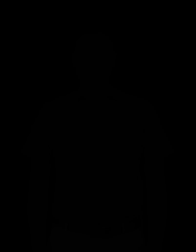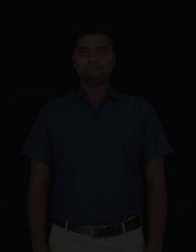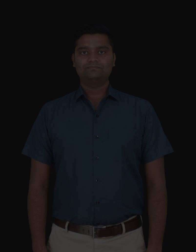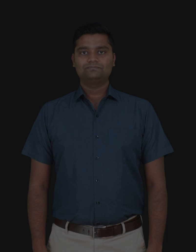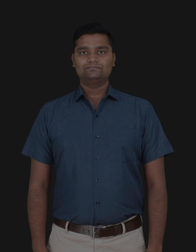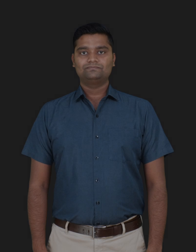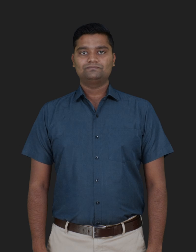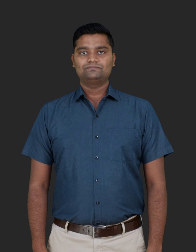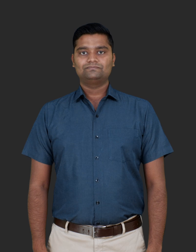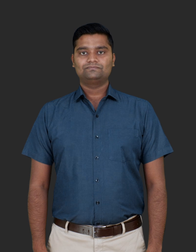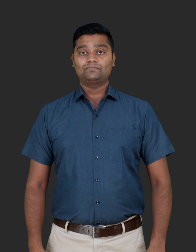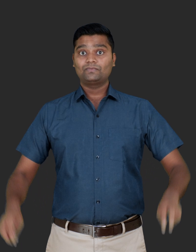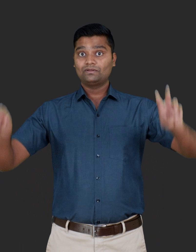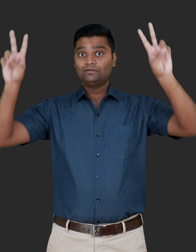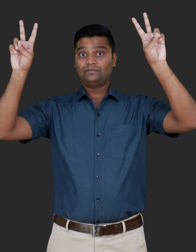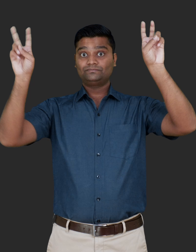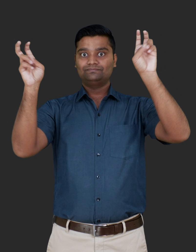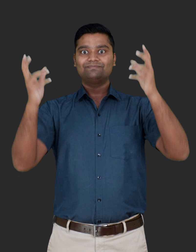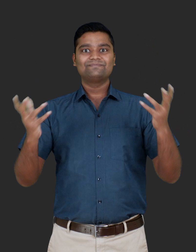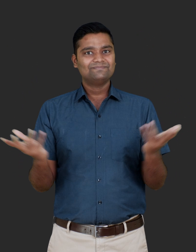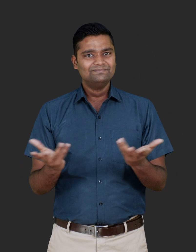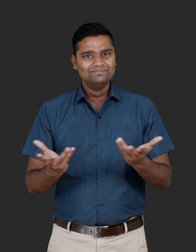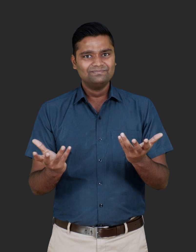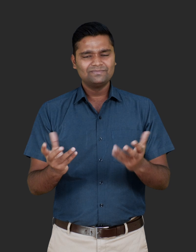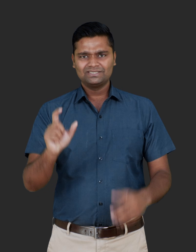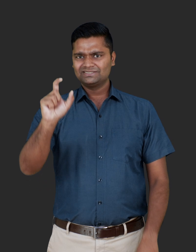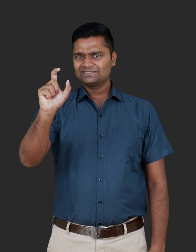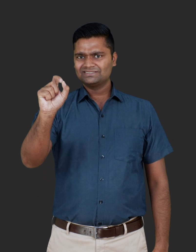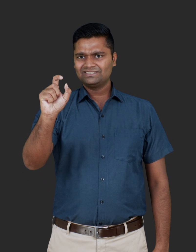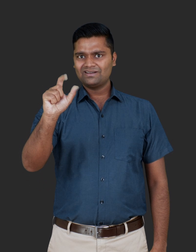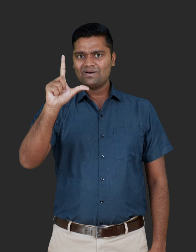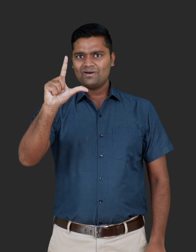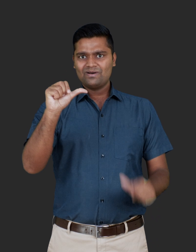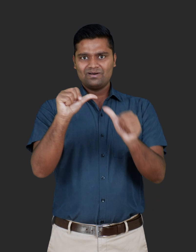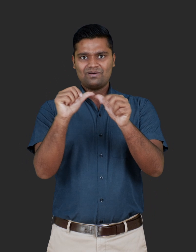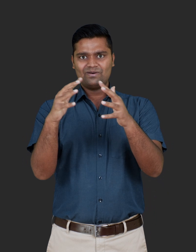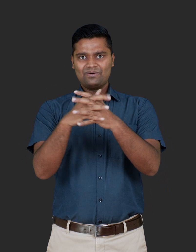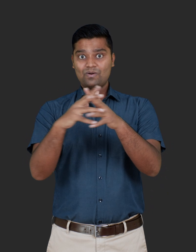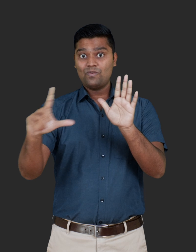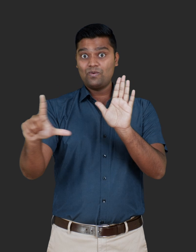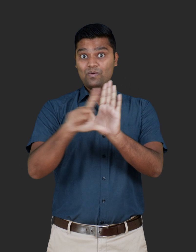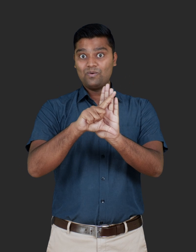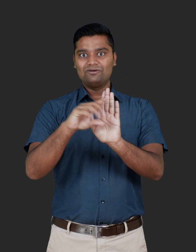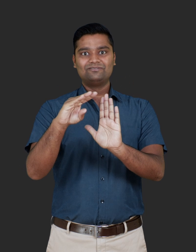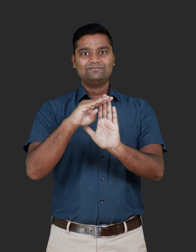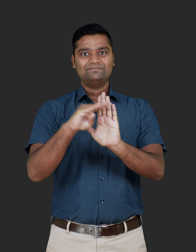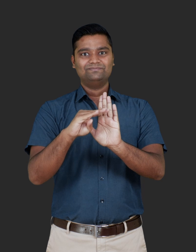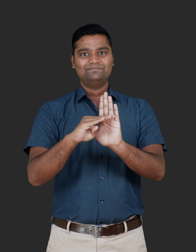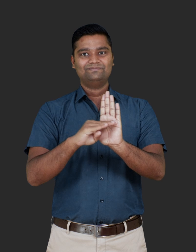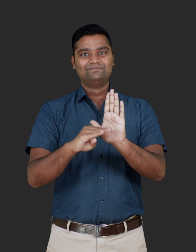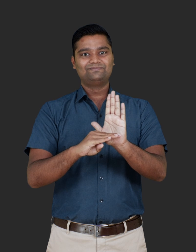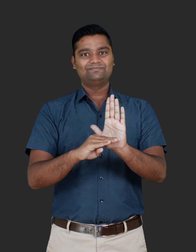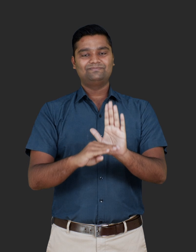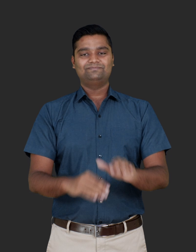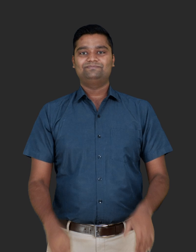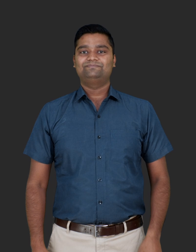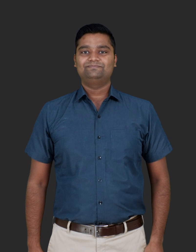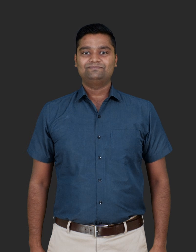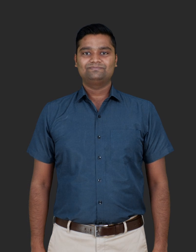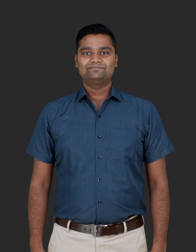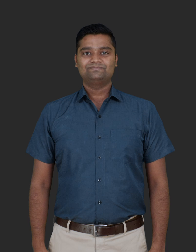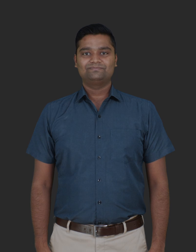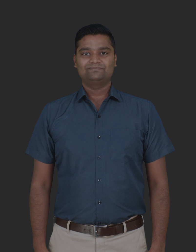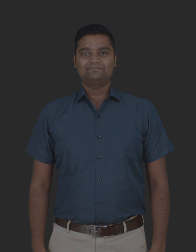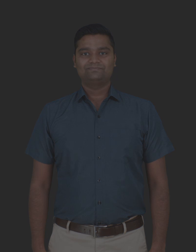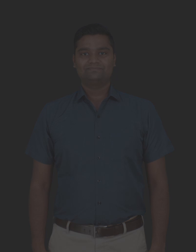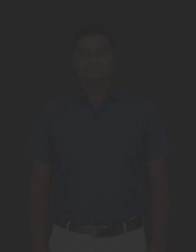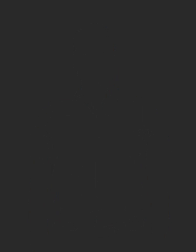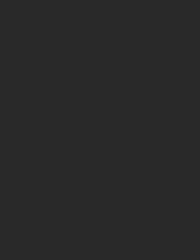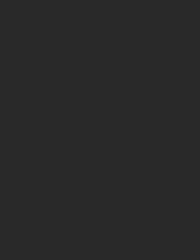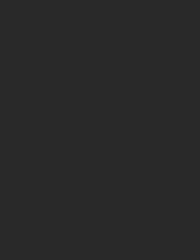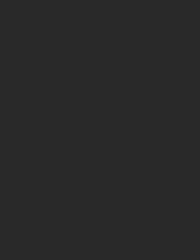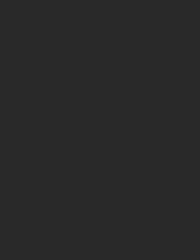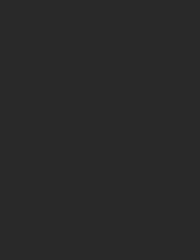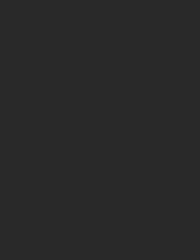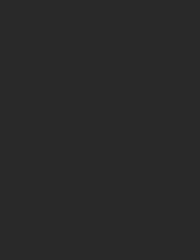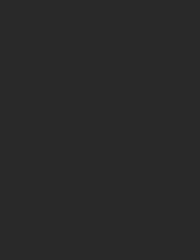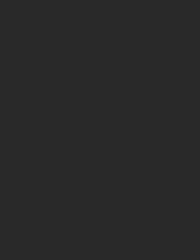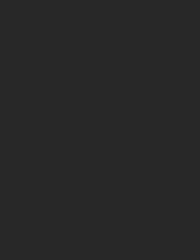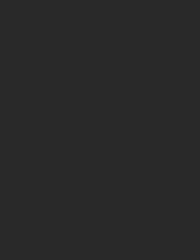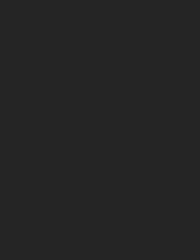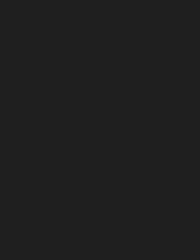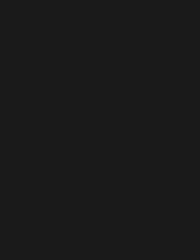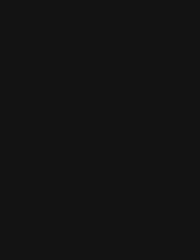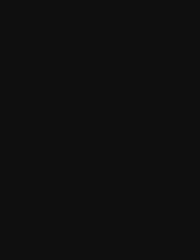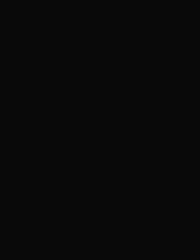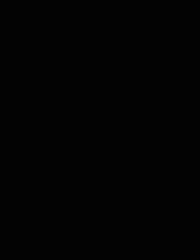The ten commandments